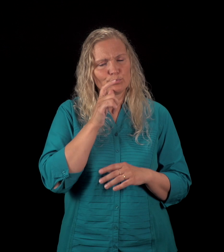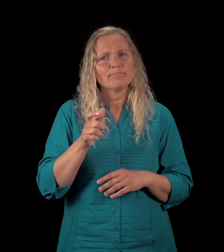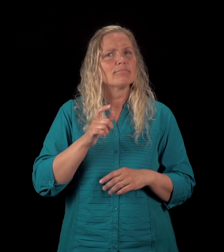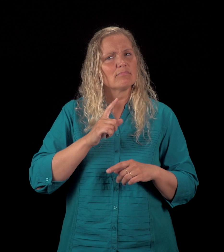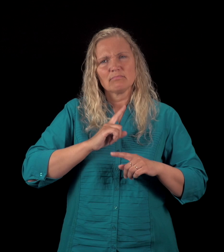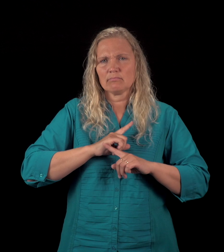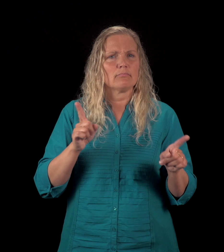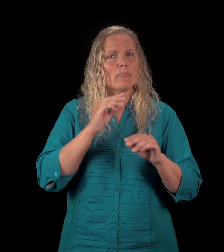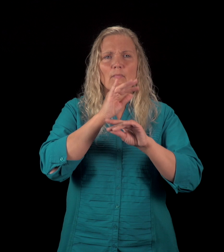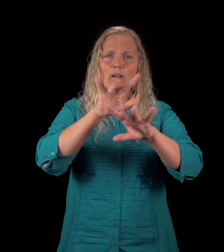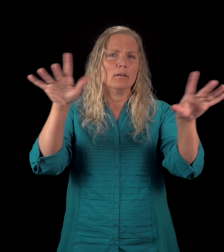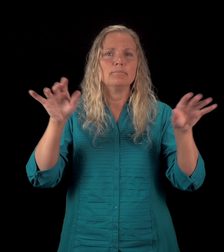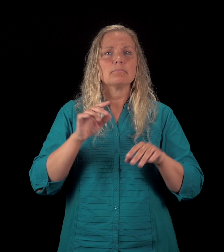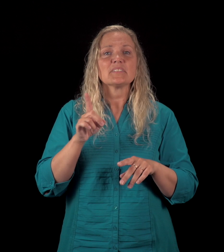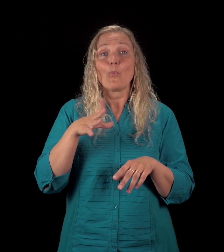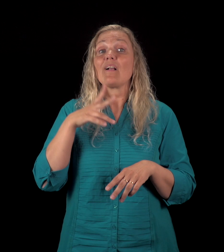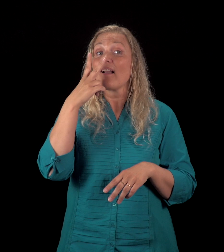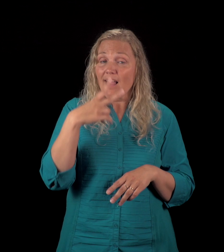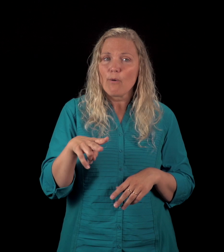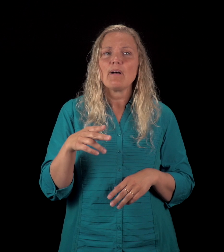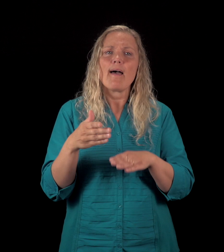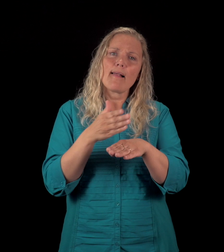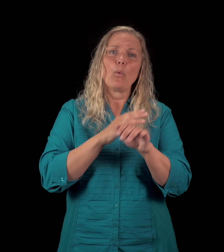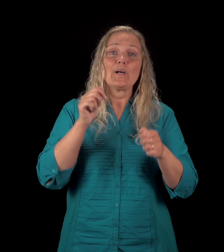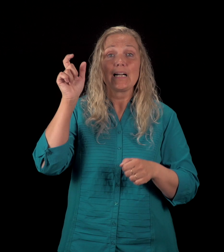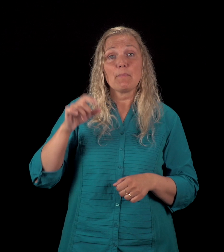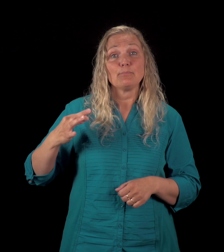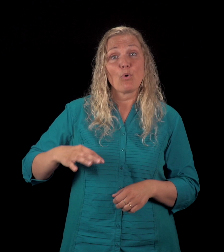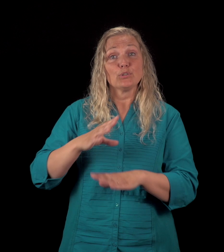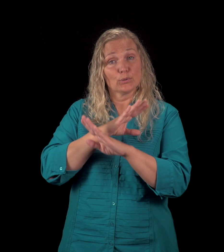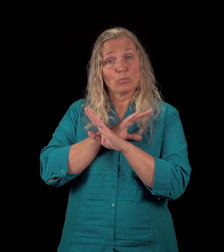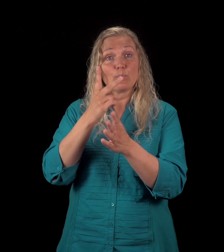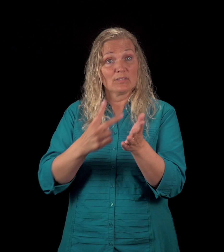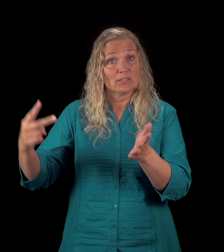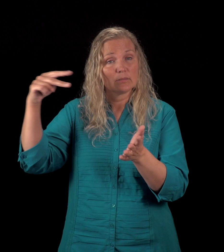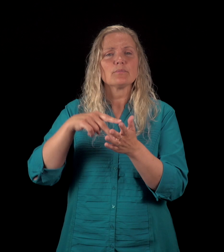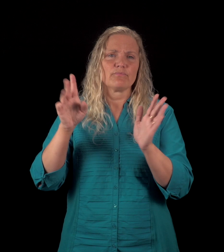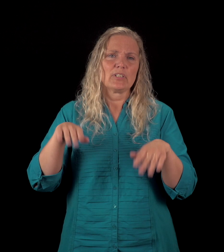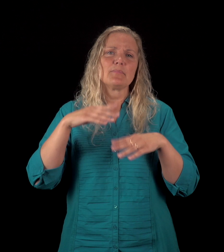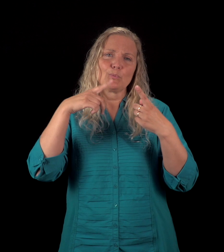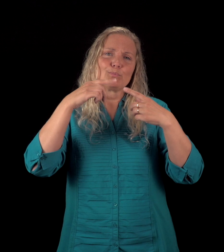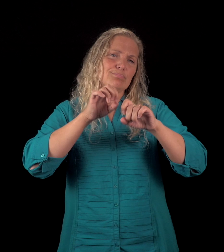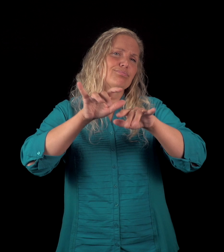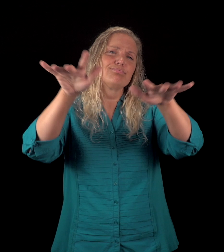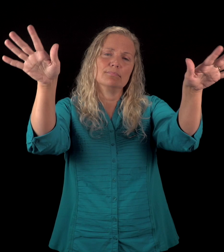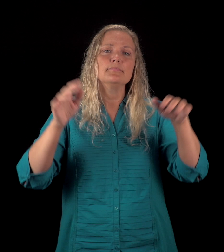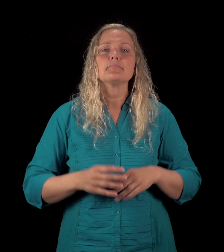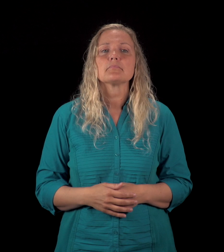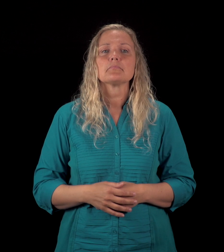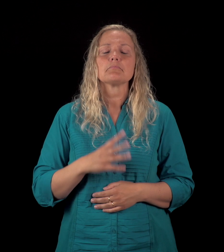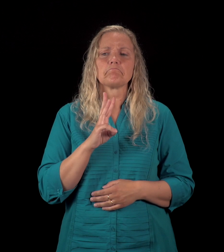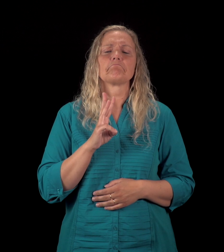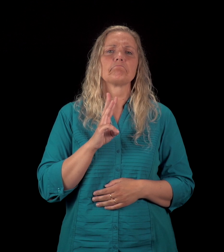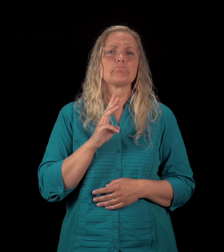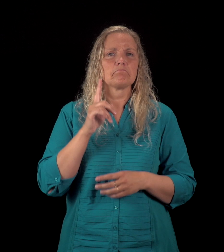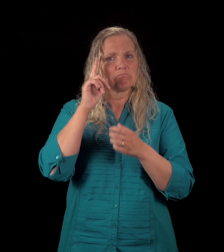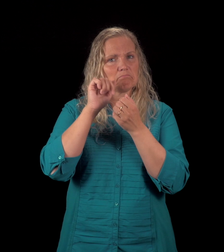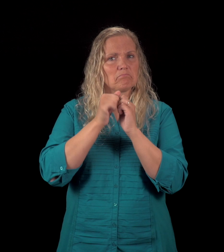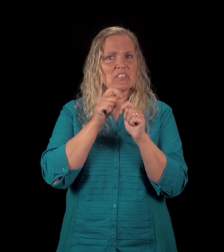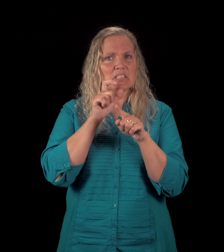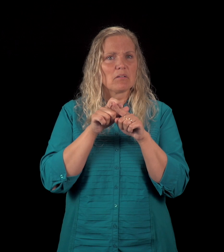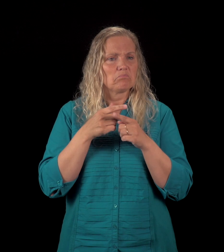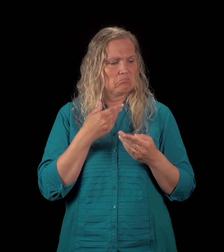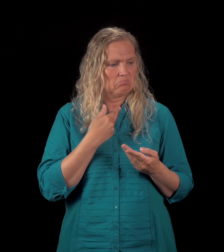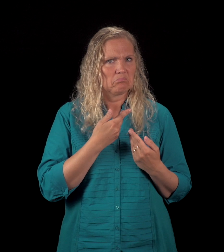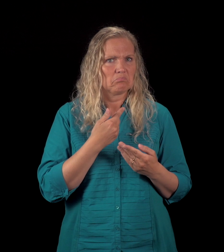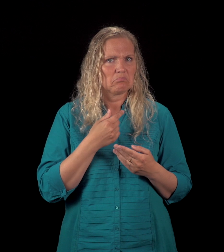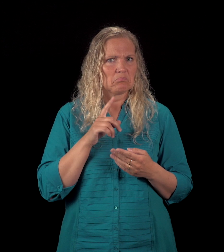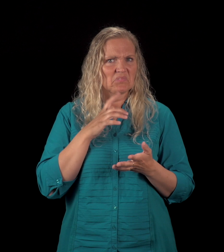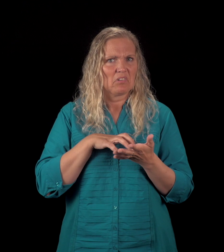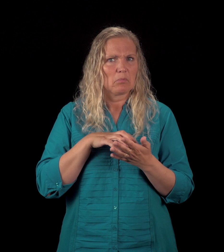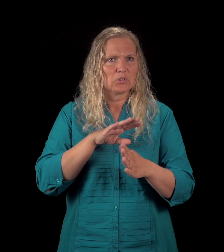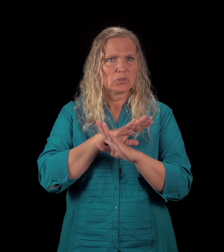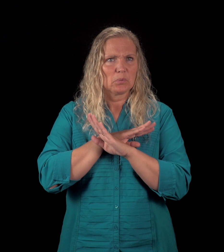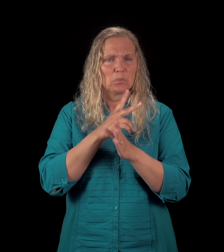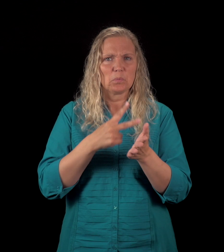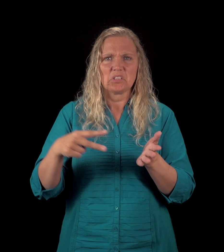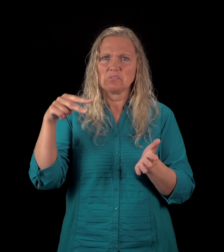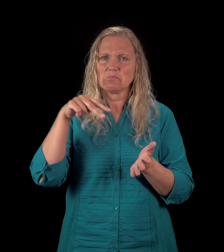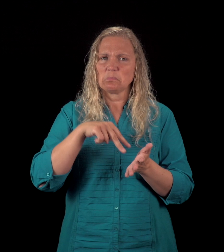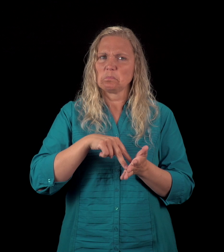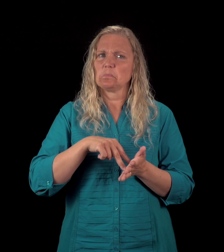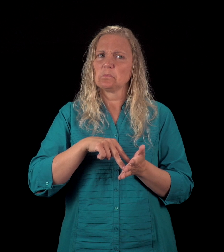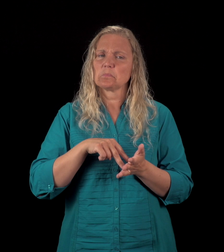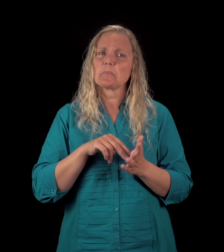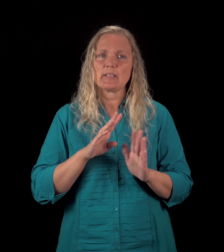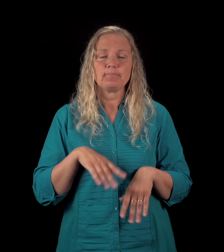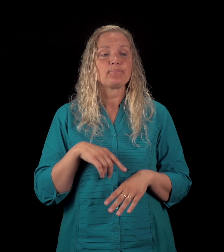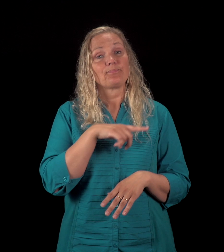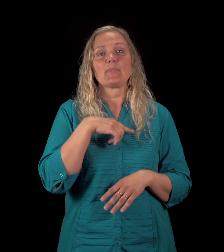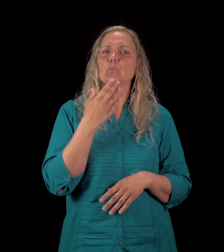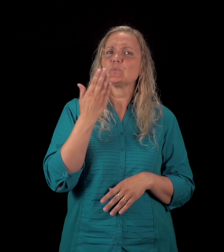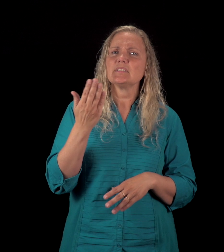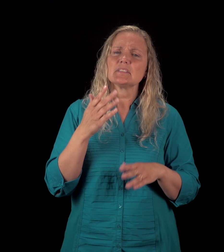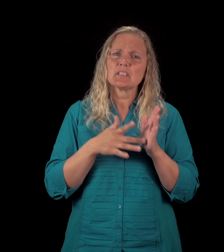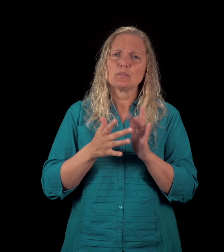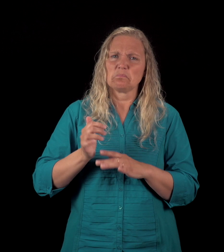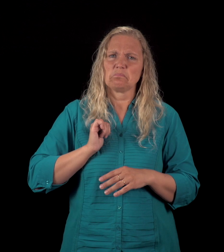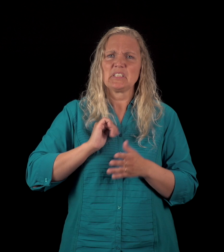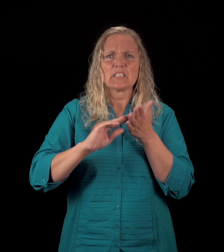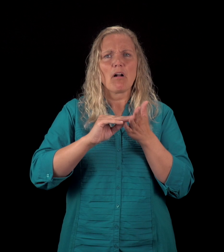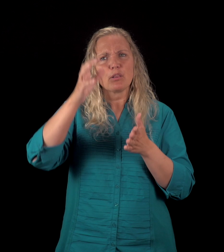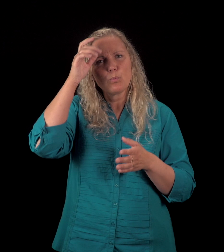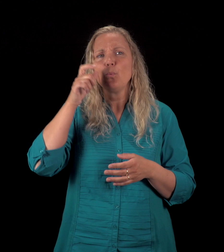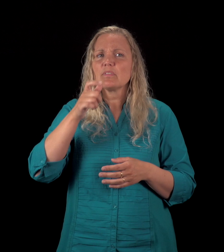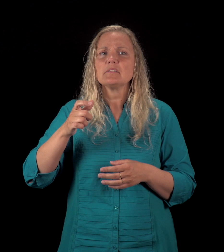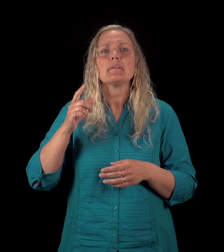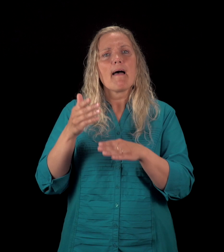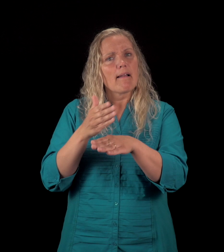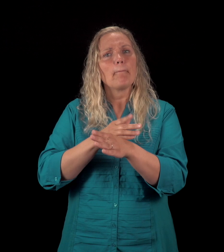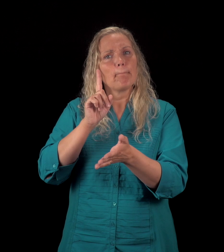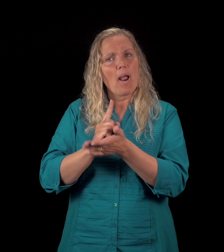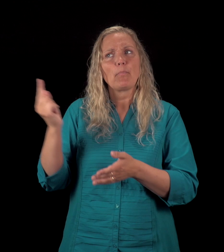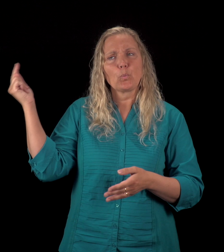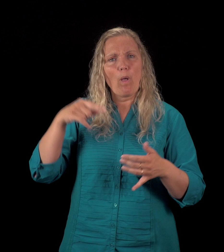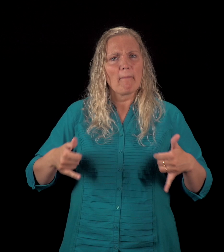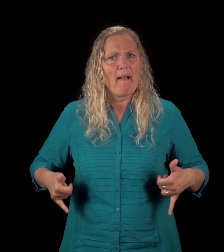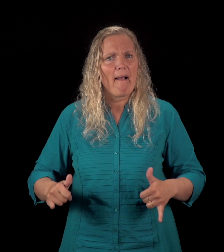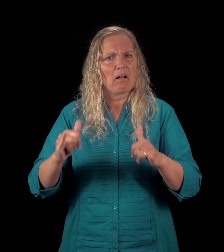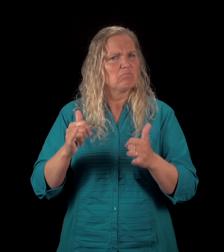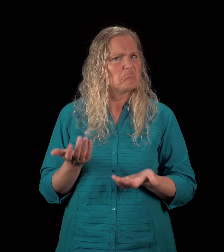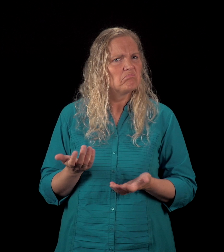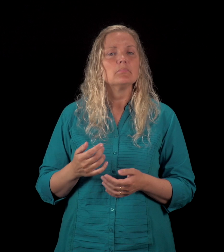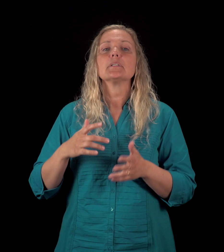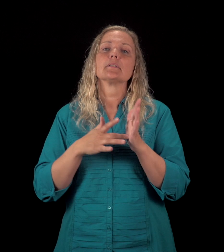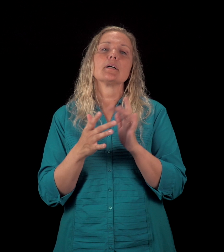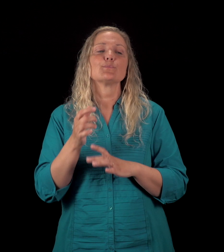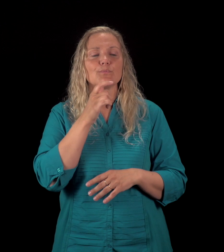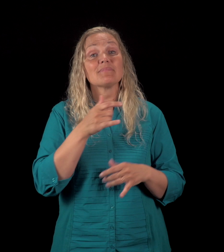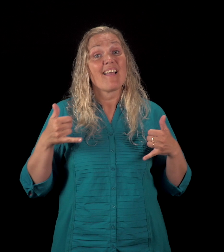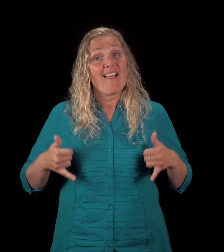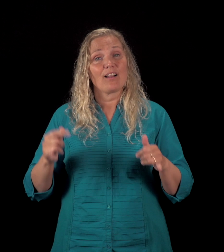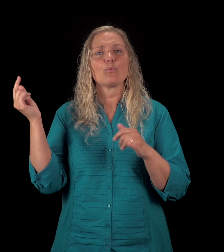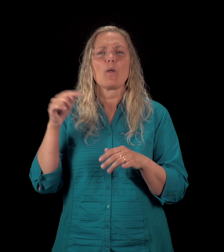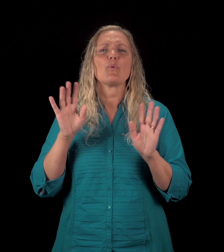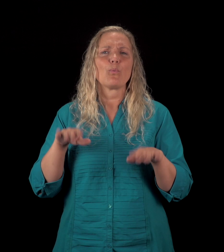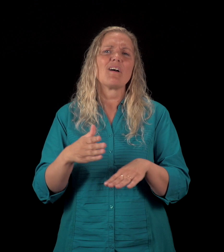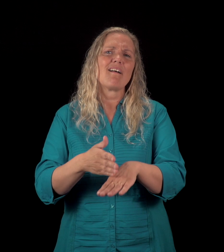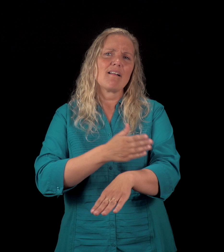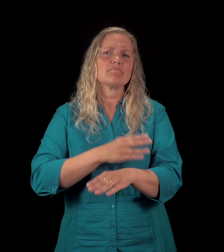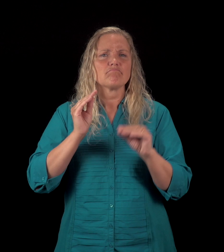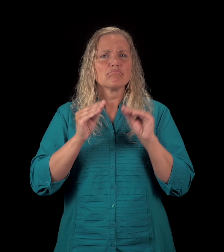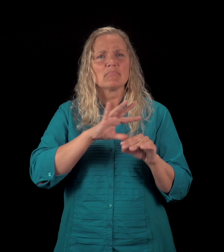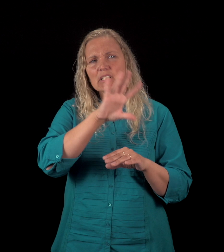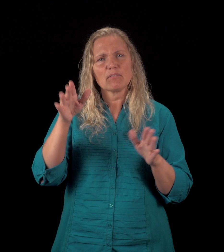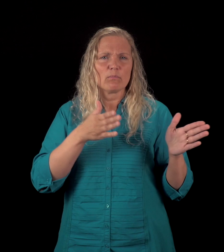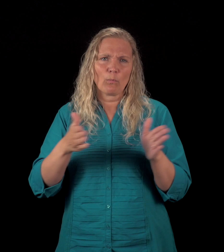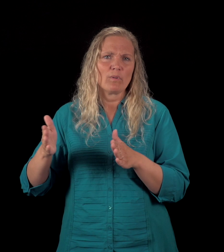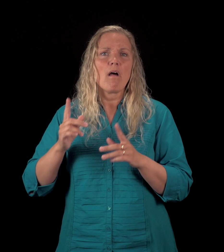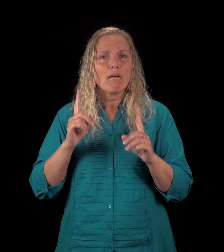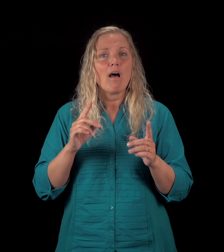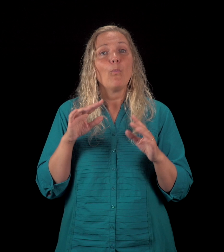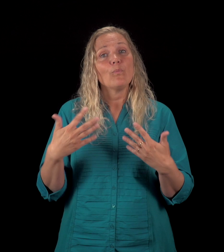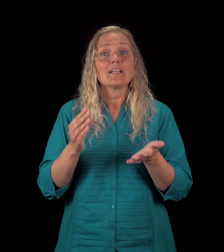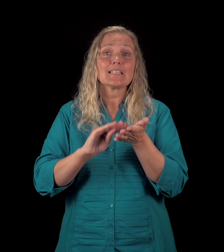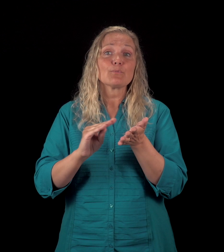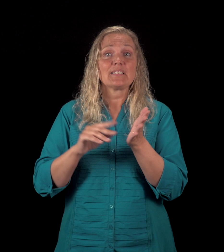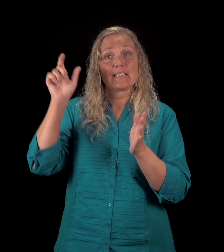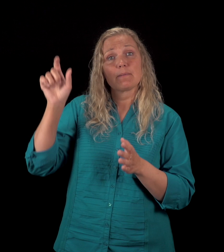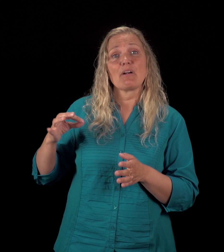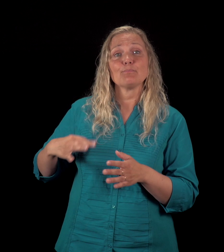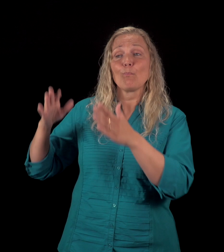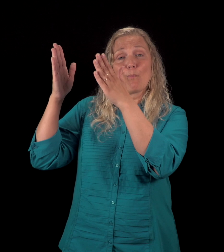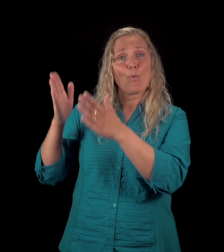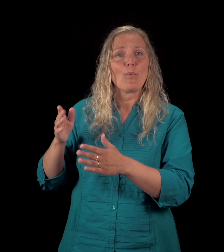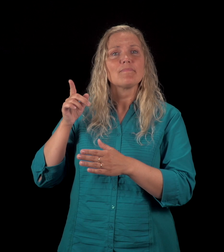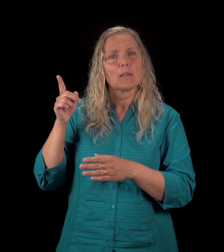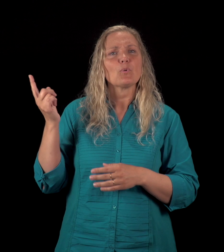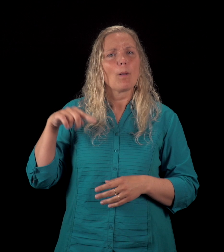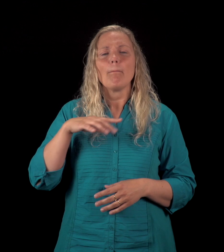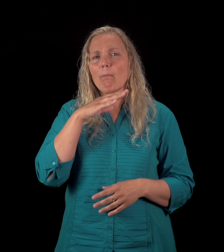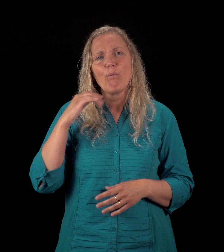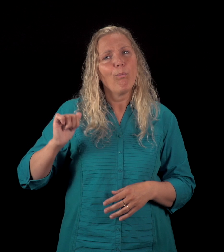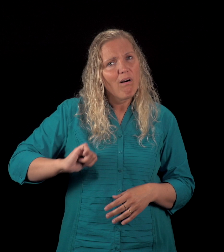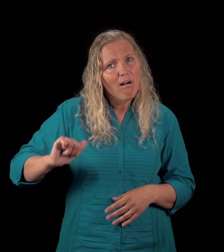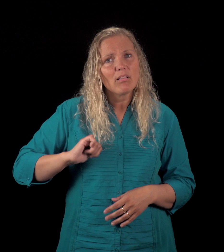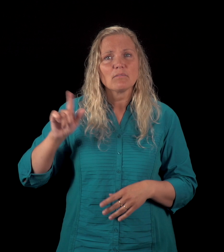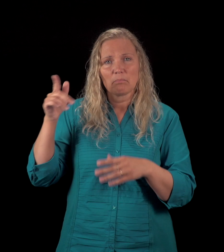So they kept this matter to themselves, discussing what it meant to rise from the dead. And they asked Jesus, “Why do the scribes say that Elijah must come first?” He replied, “Elijah does indeed come first, and he restores all things.